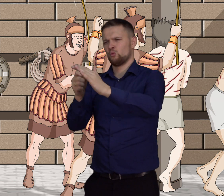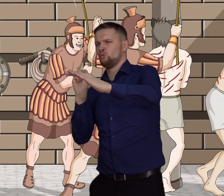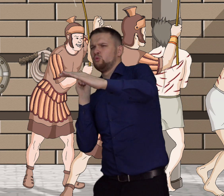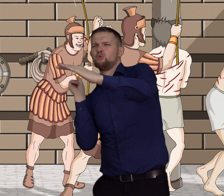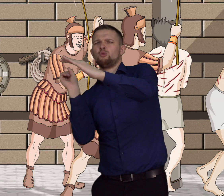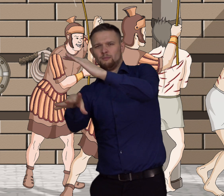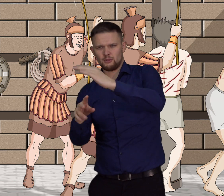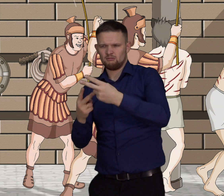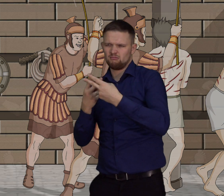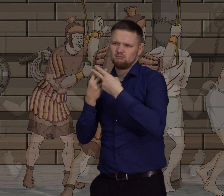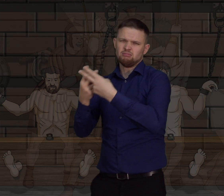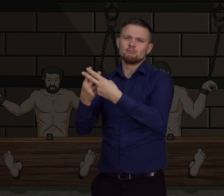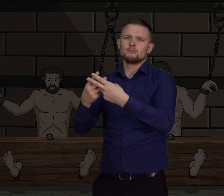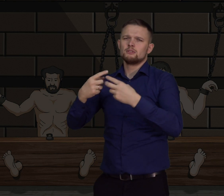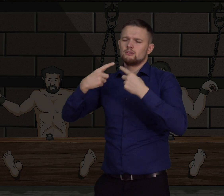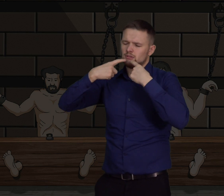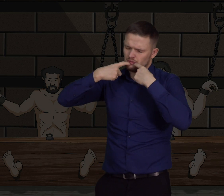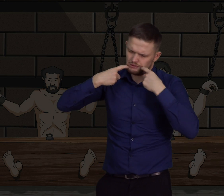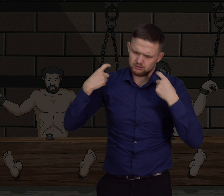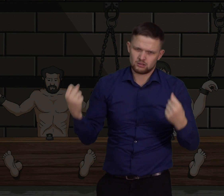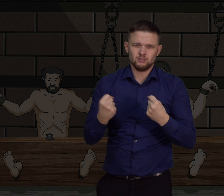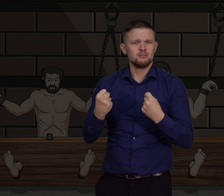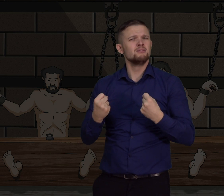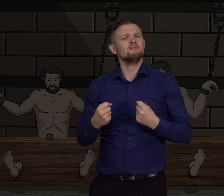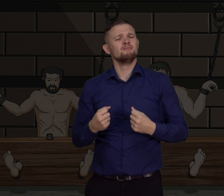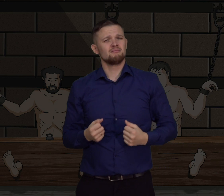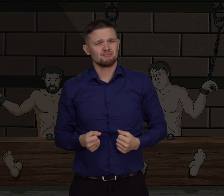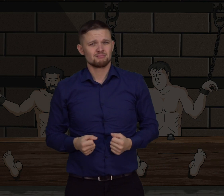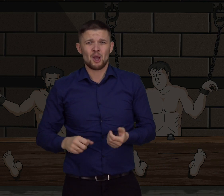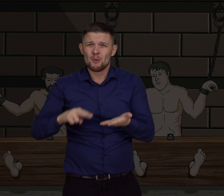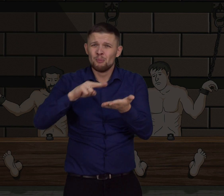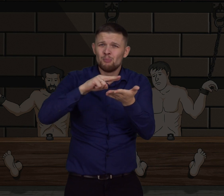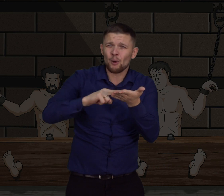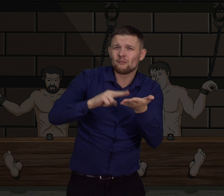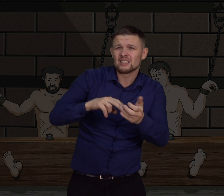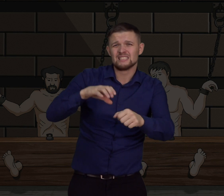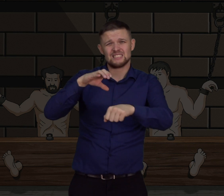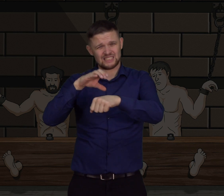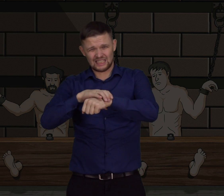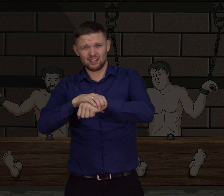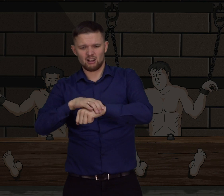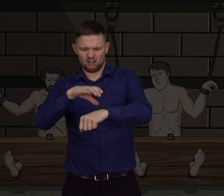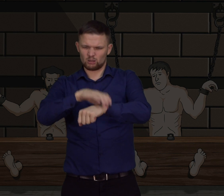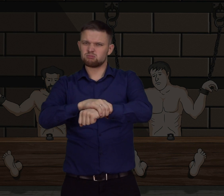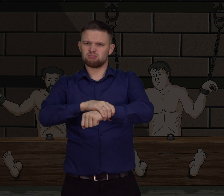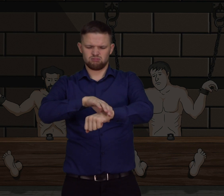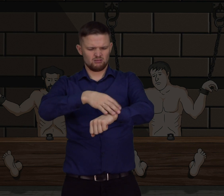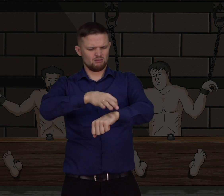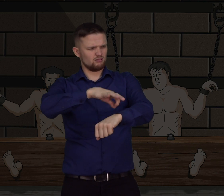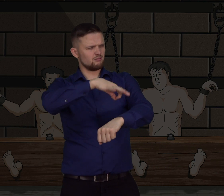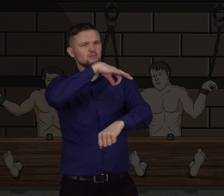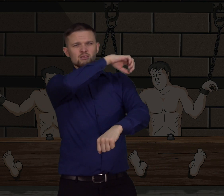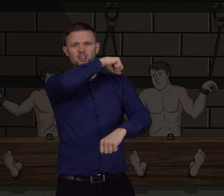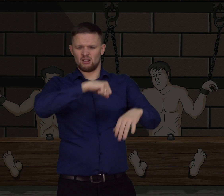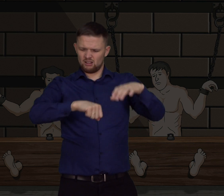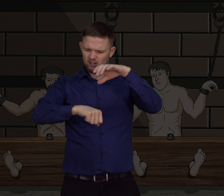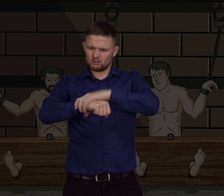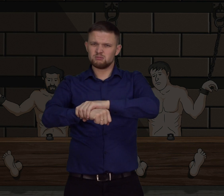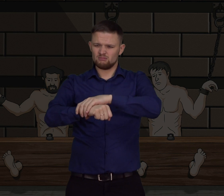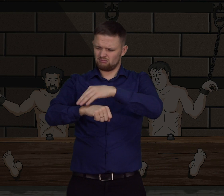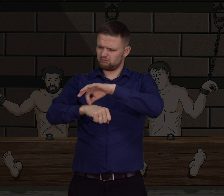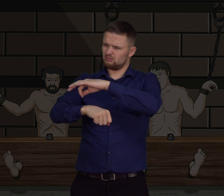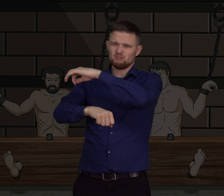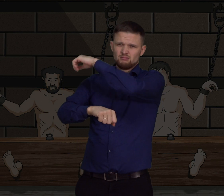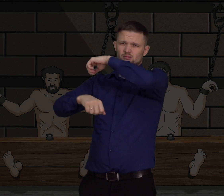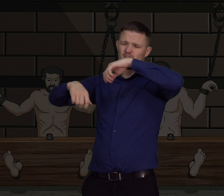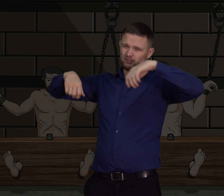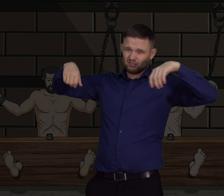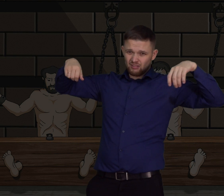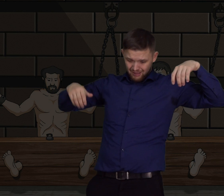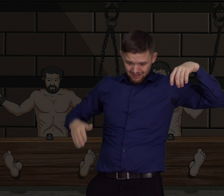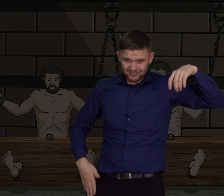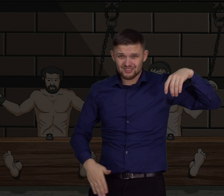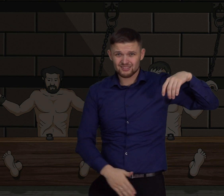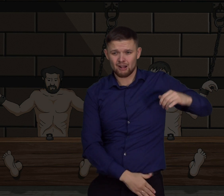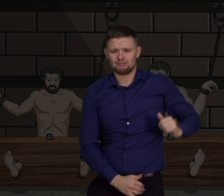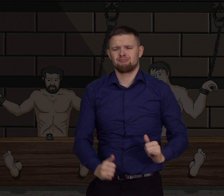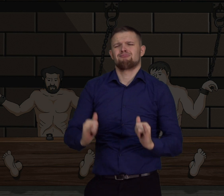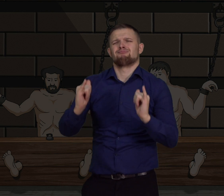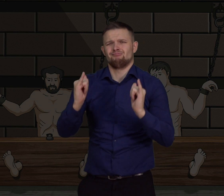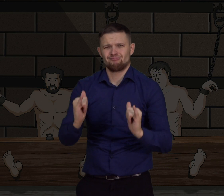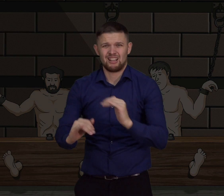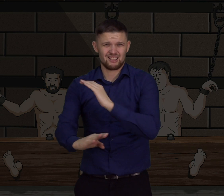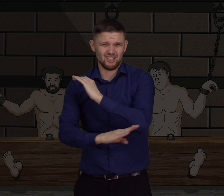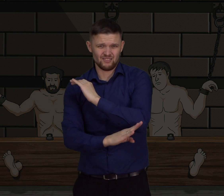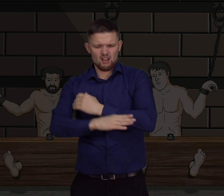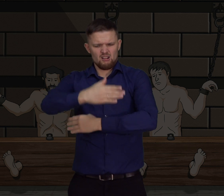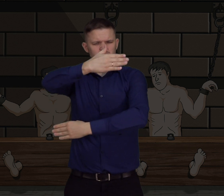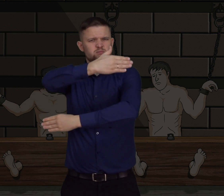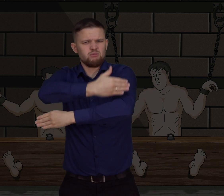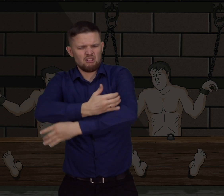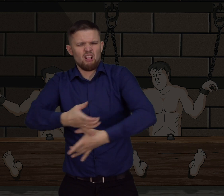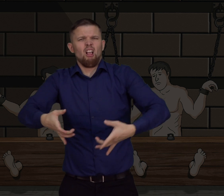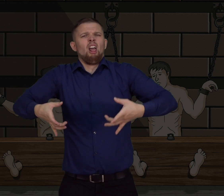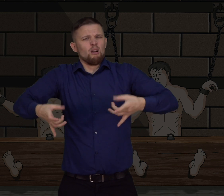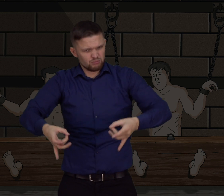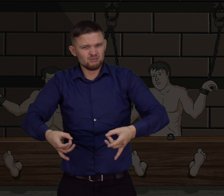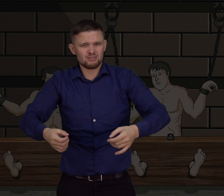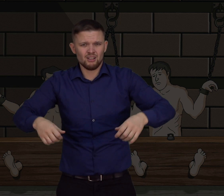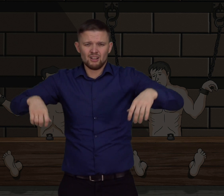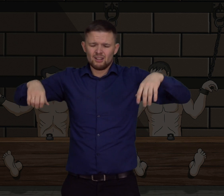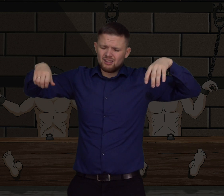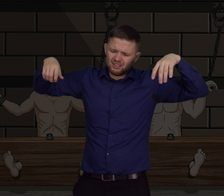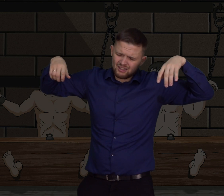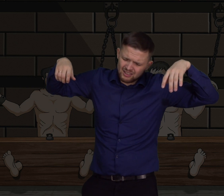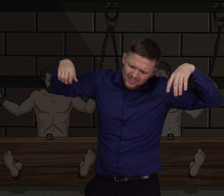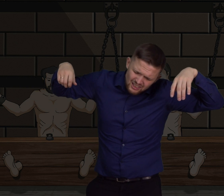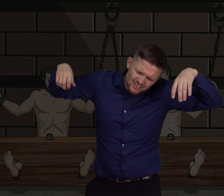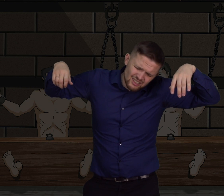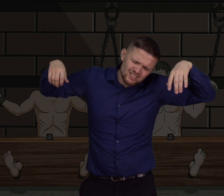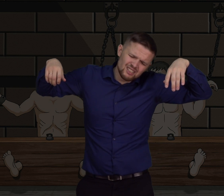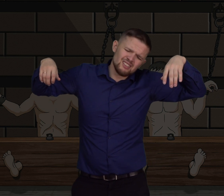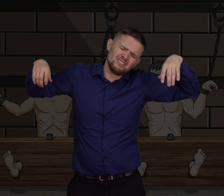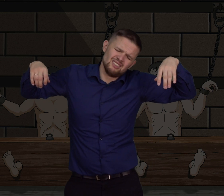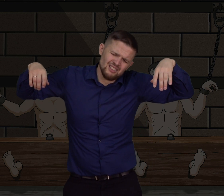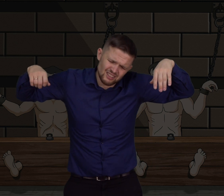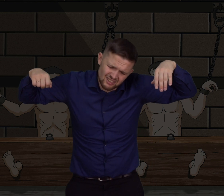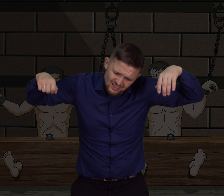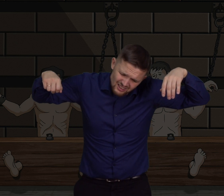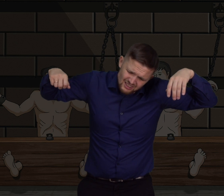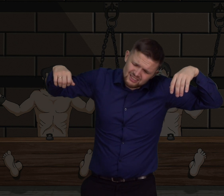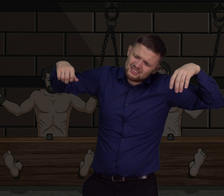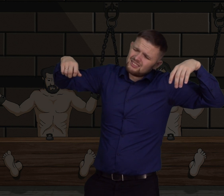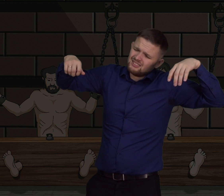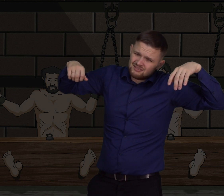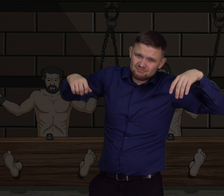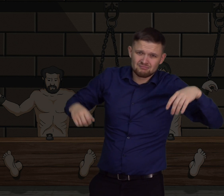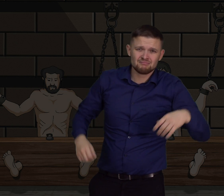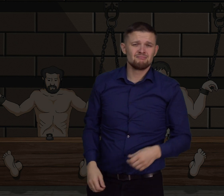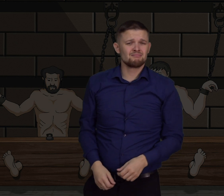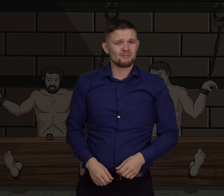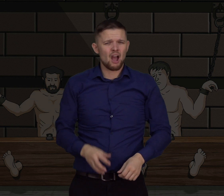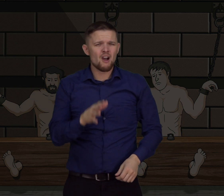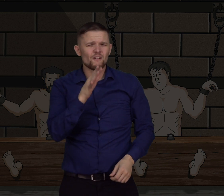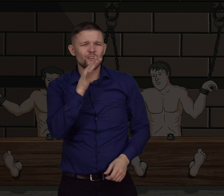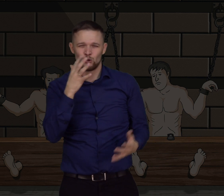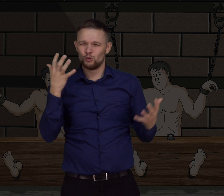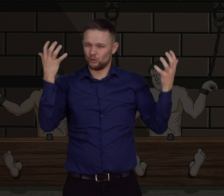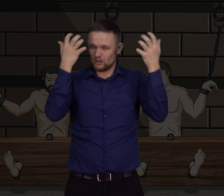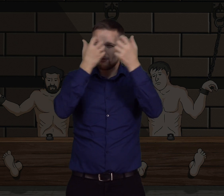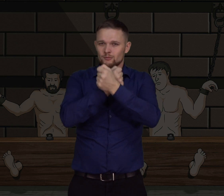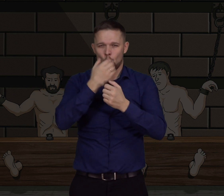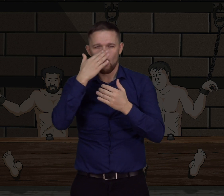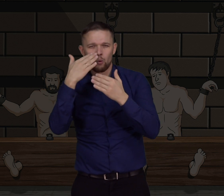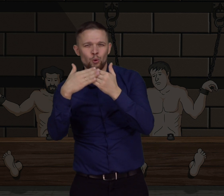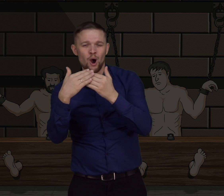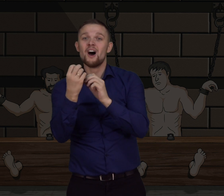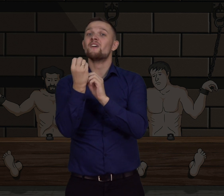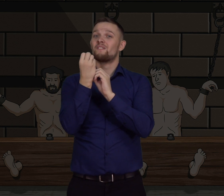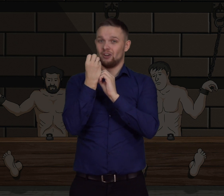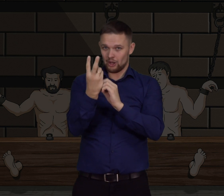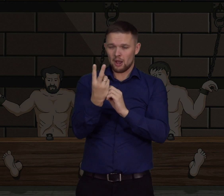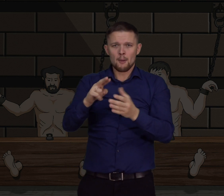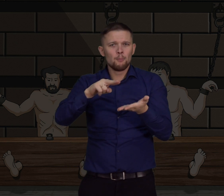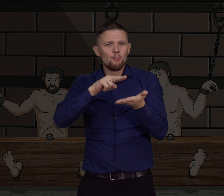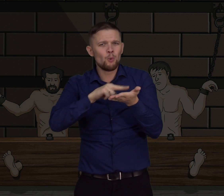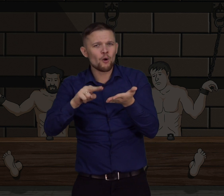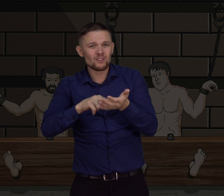On receiving this order, he placed them in the inner cell and fastened their feet in the stocks.